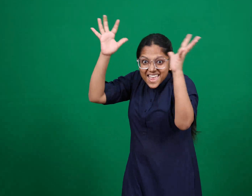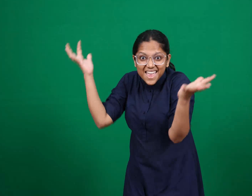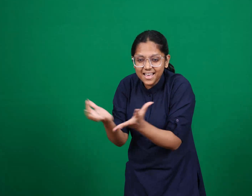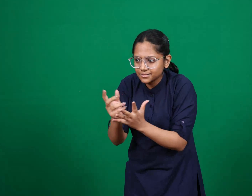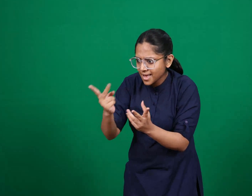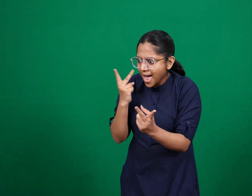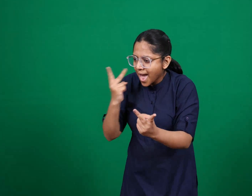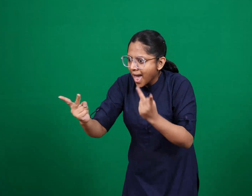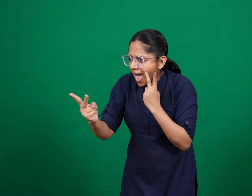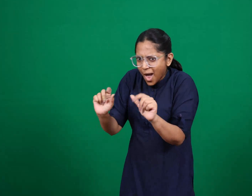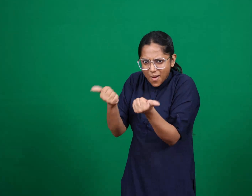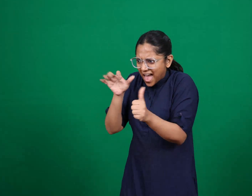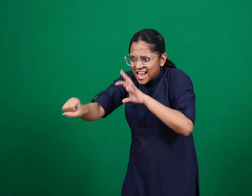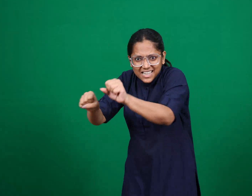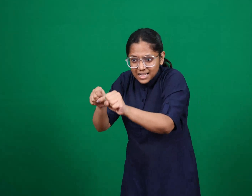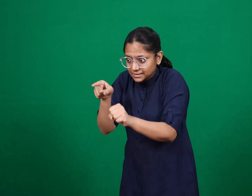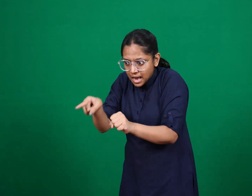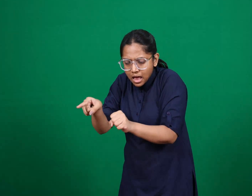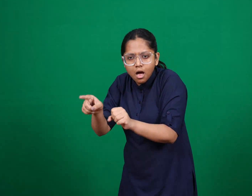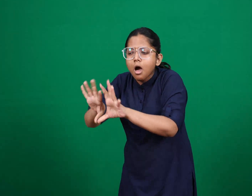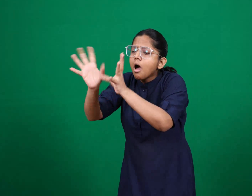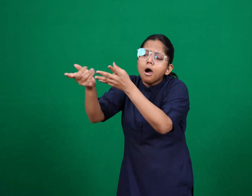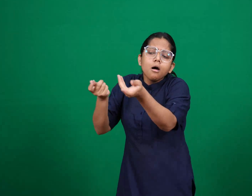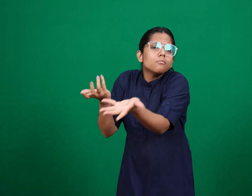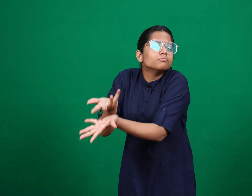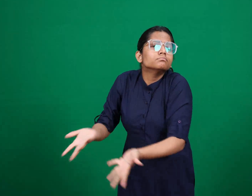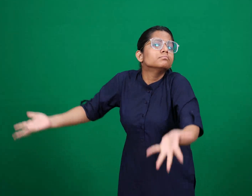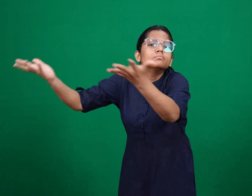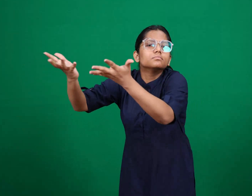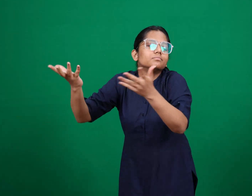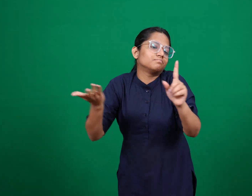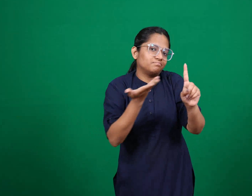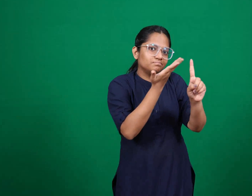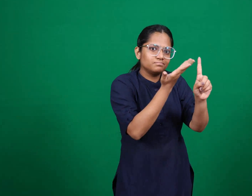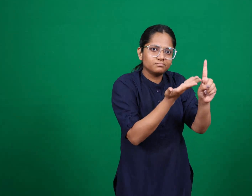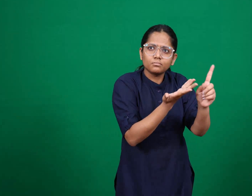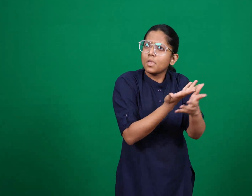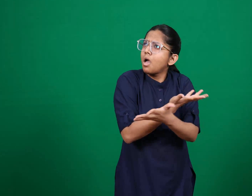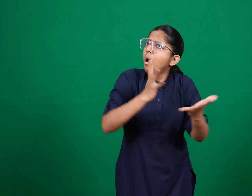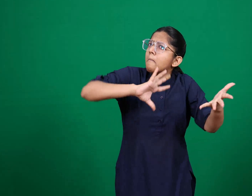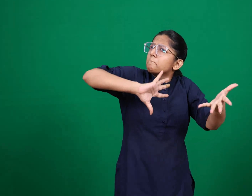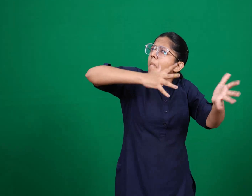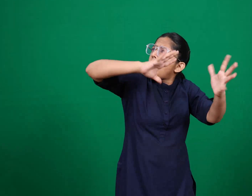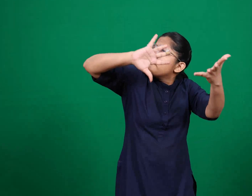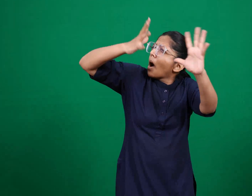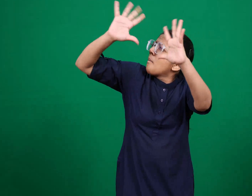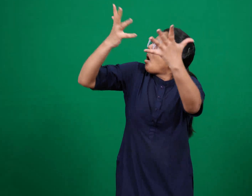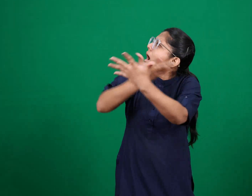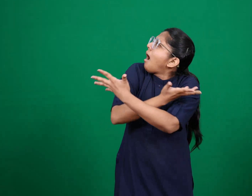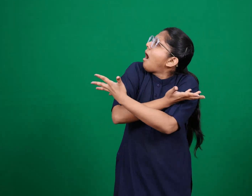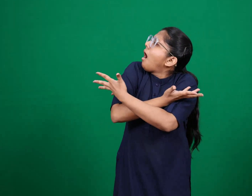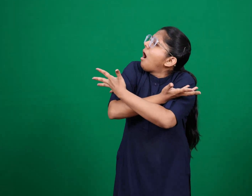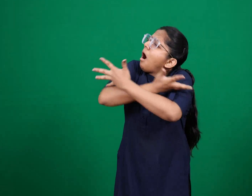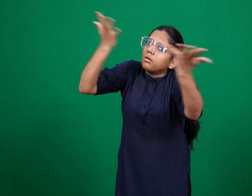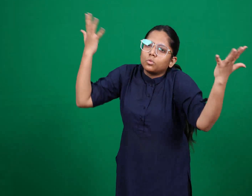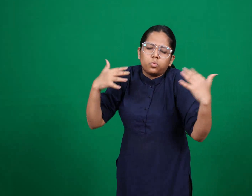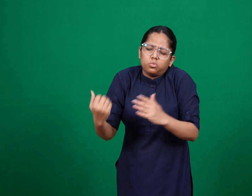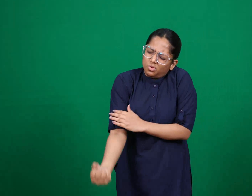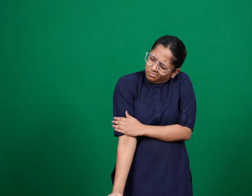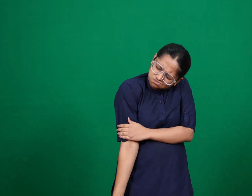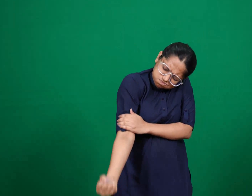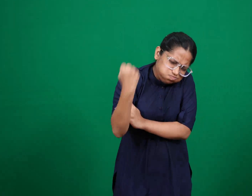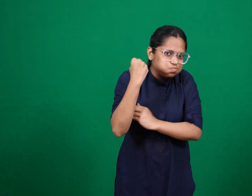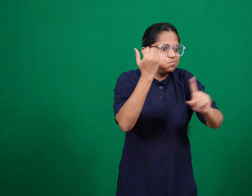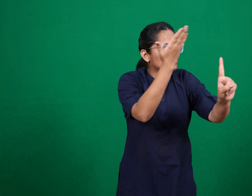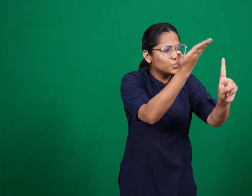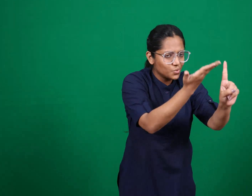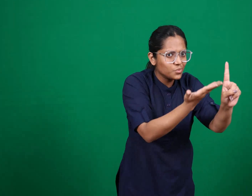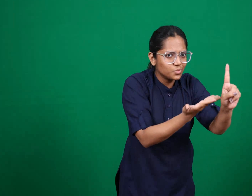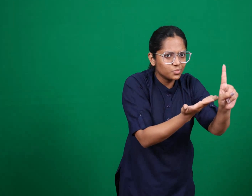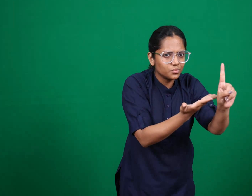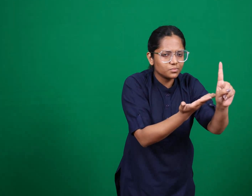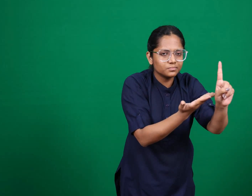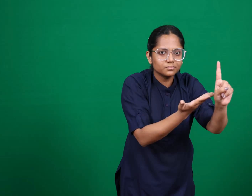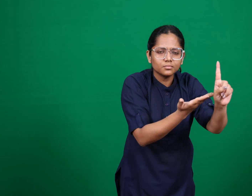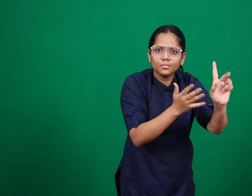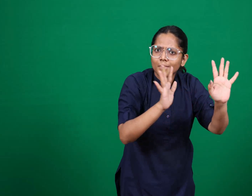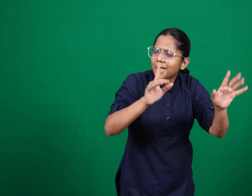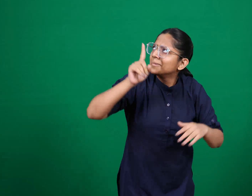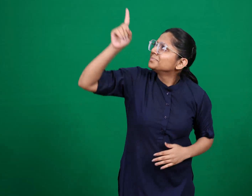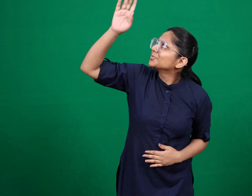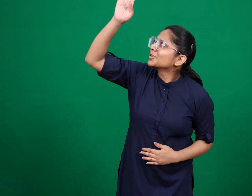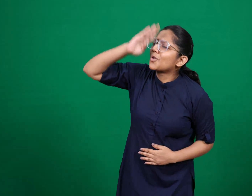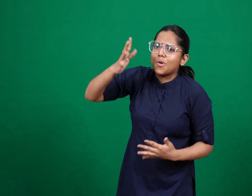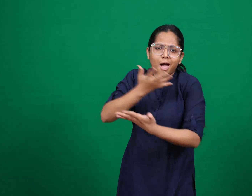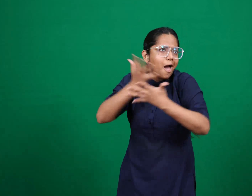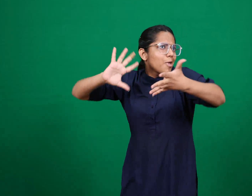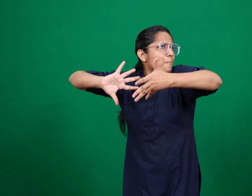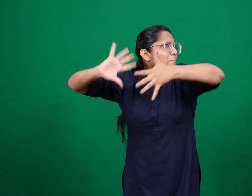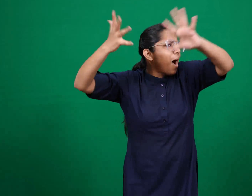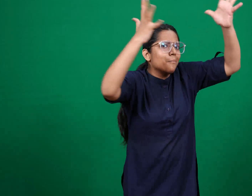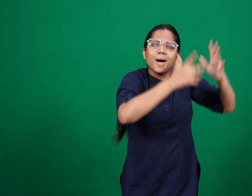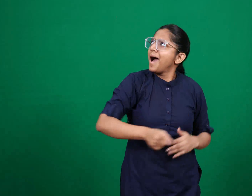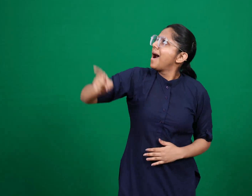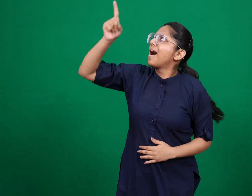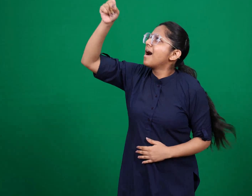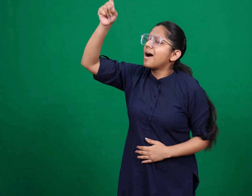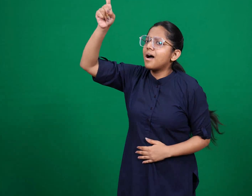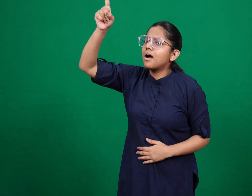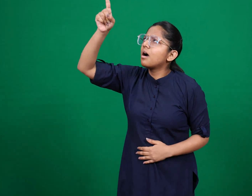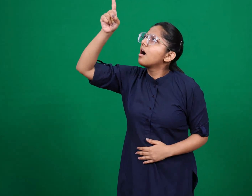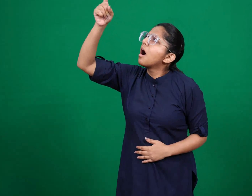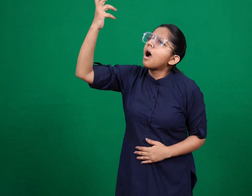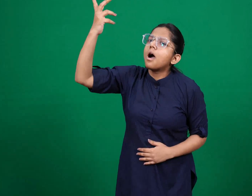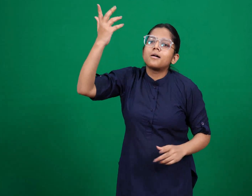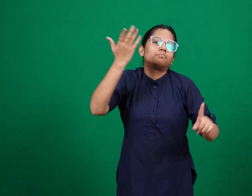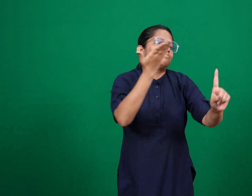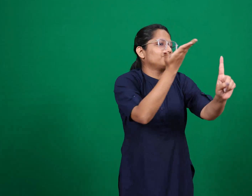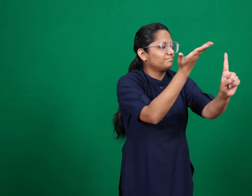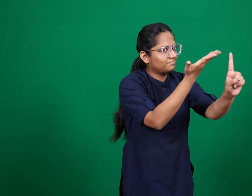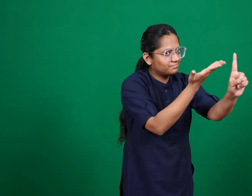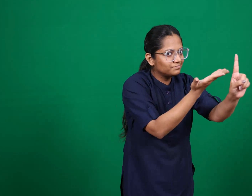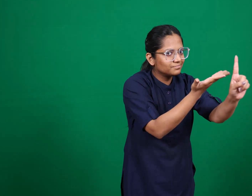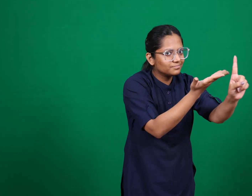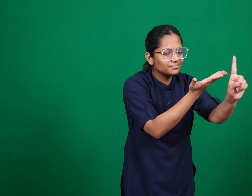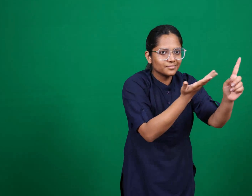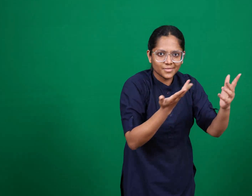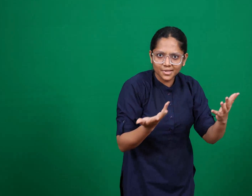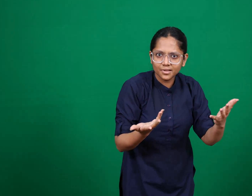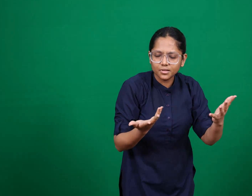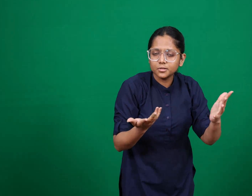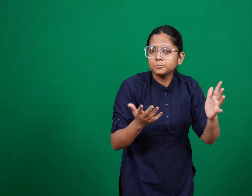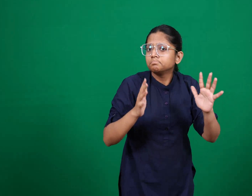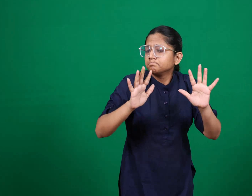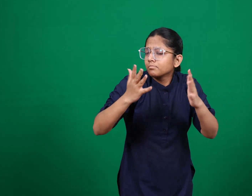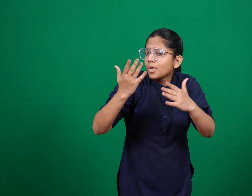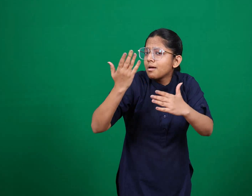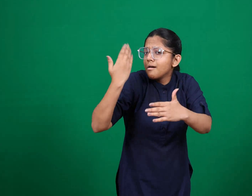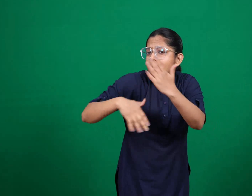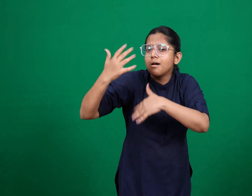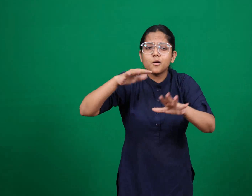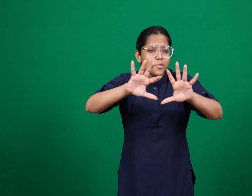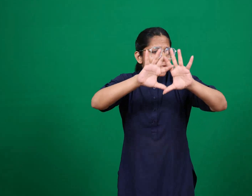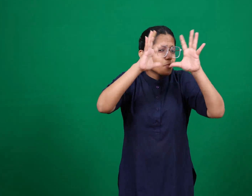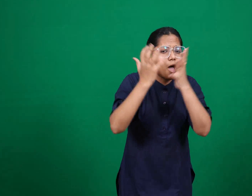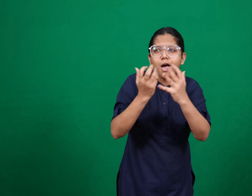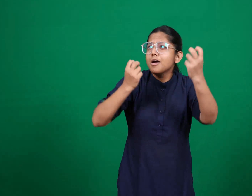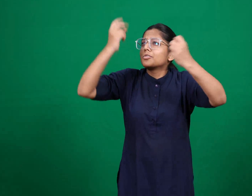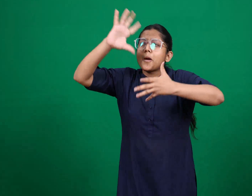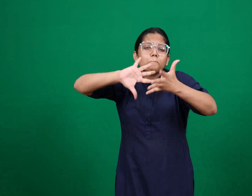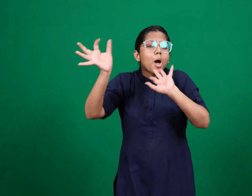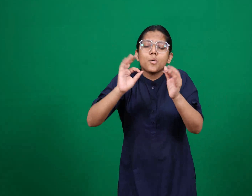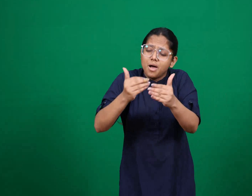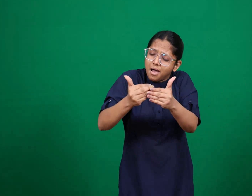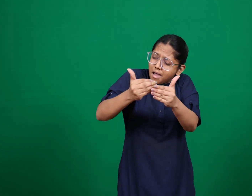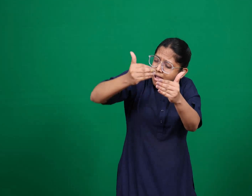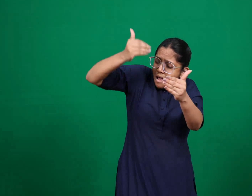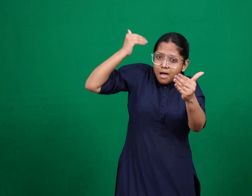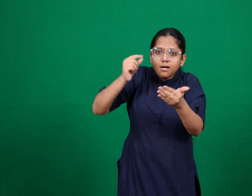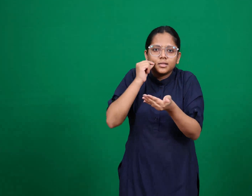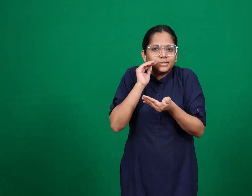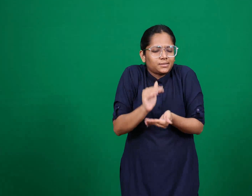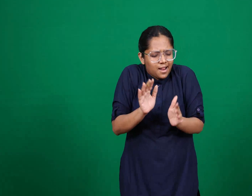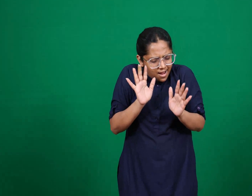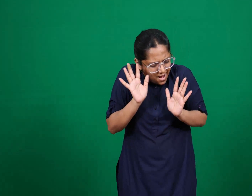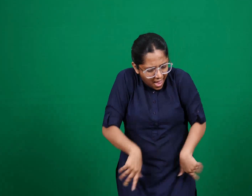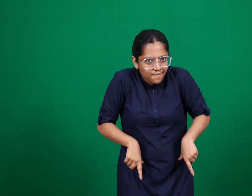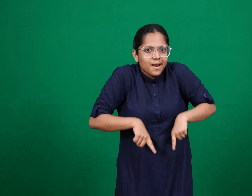All things were created through Him and for Him.